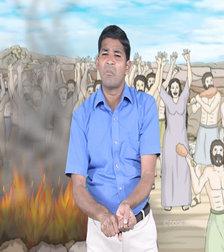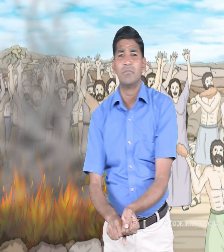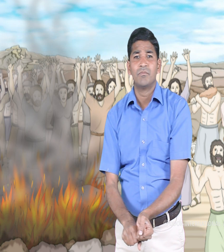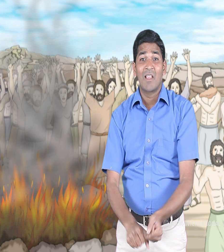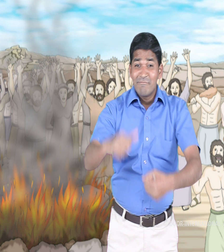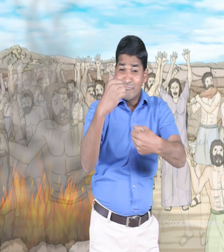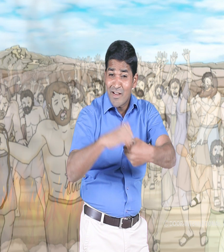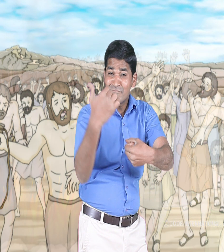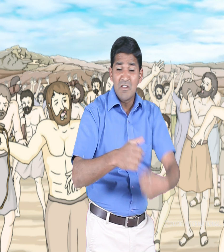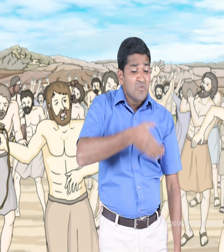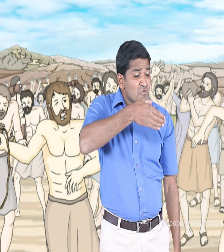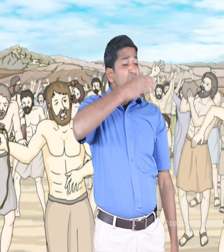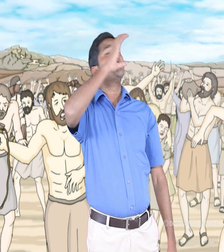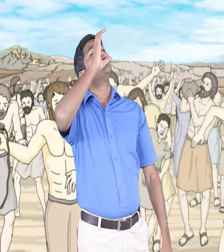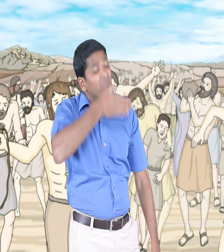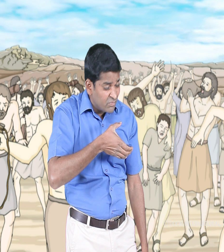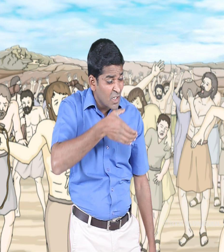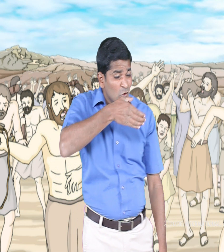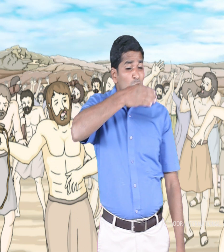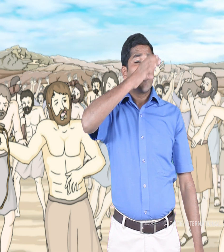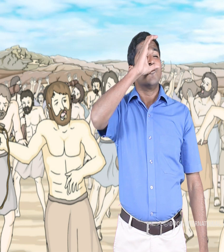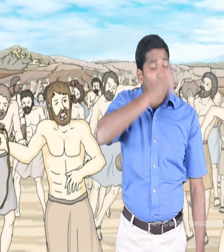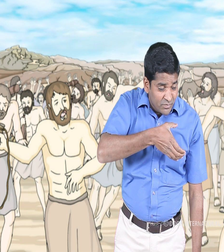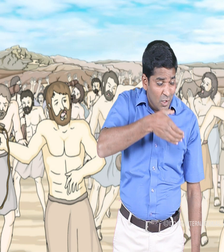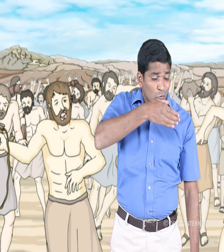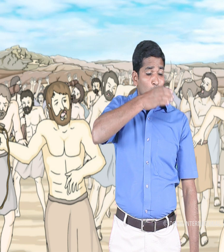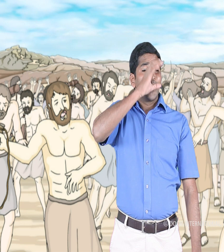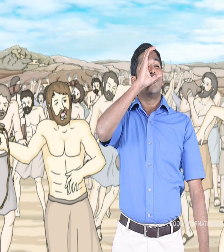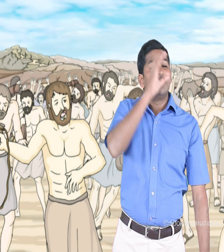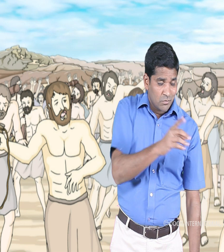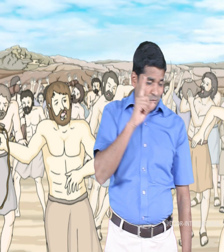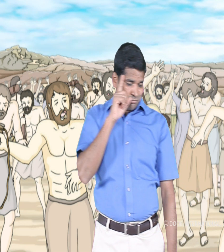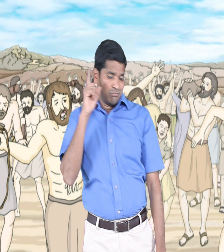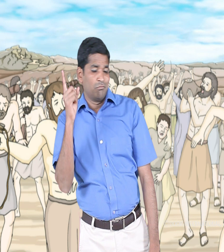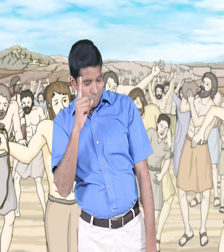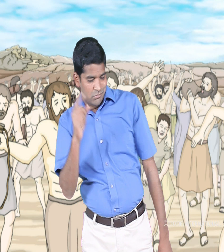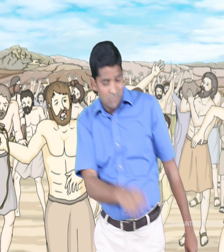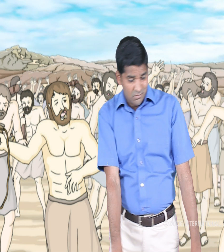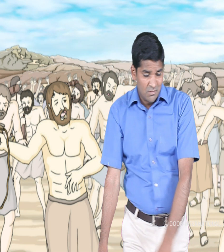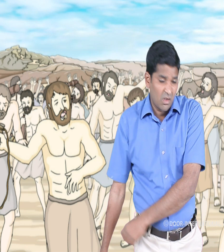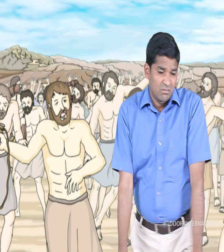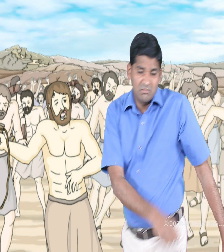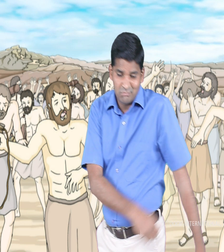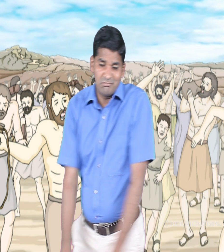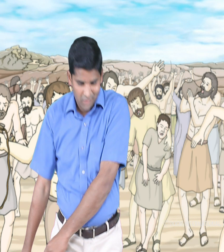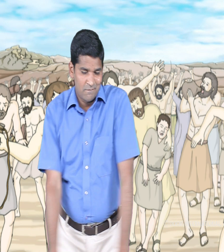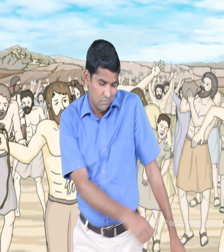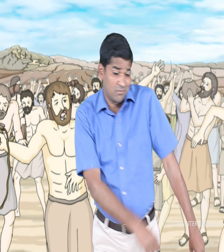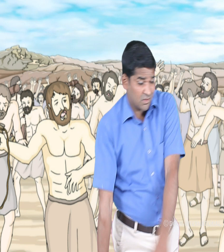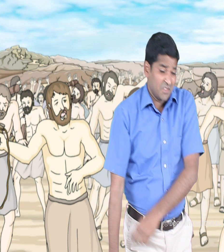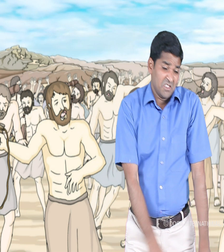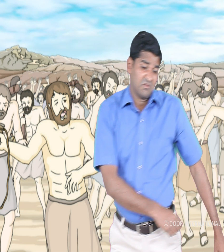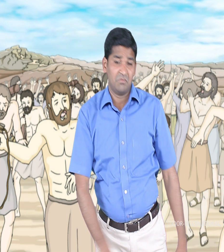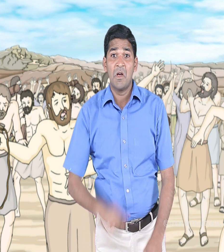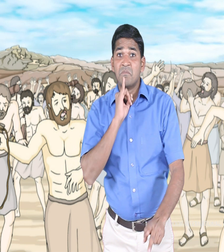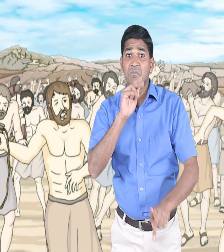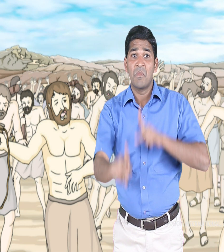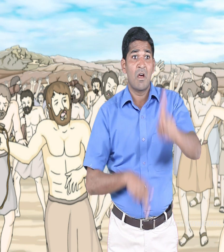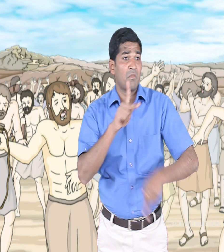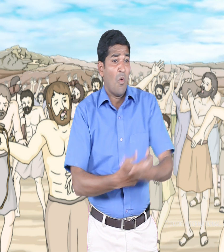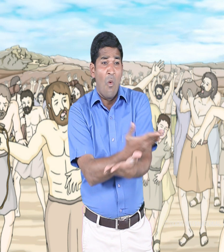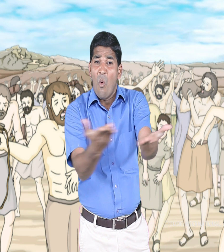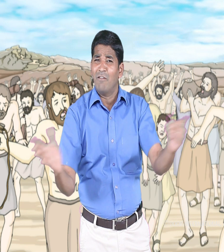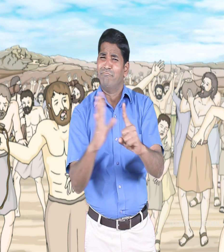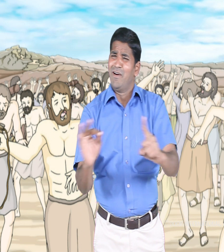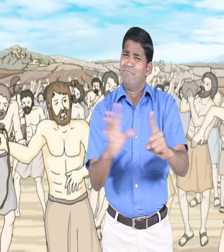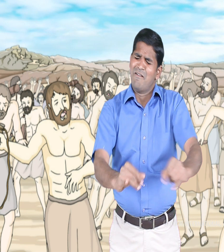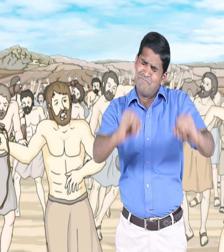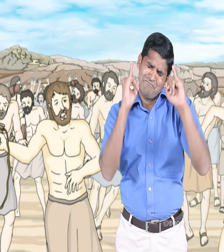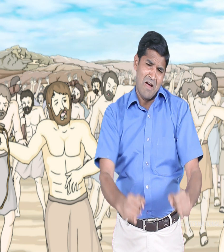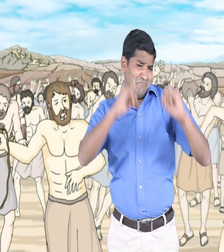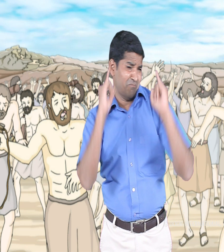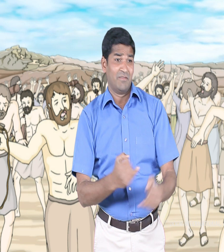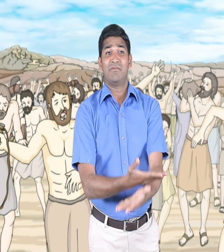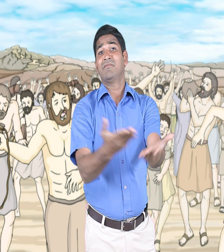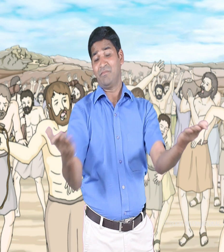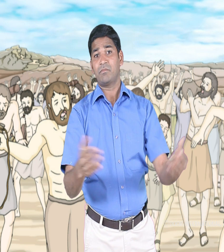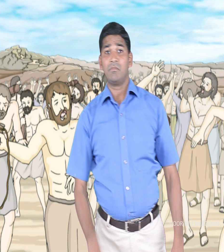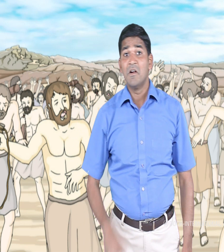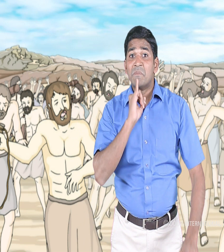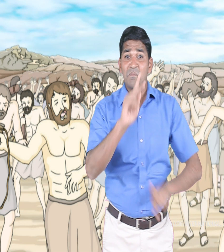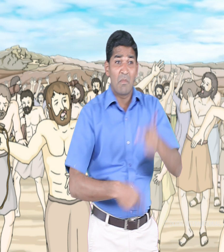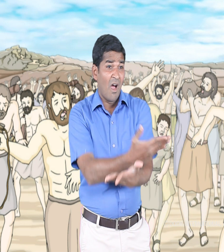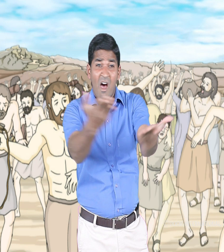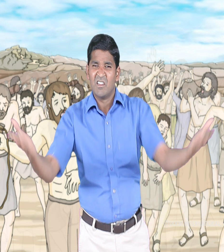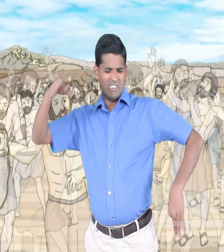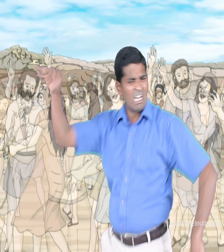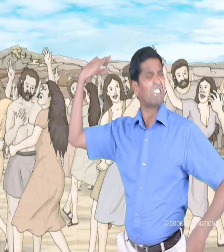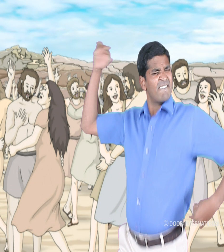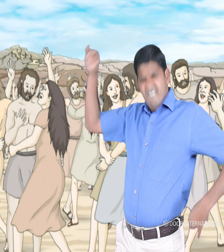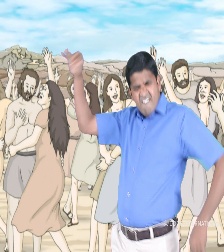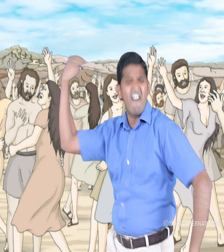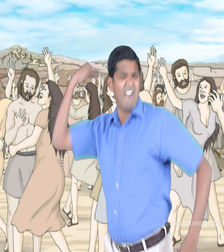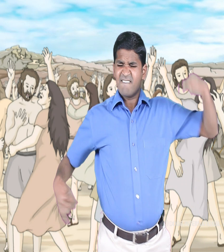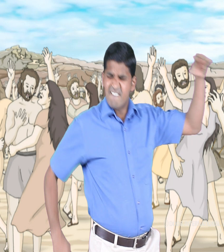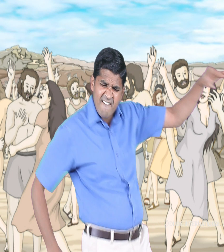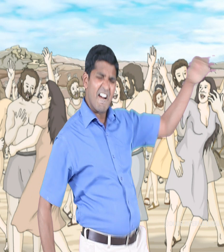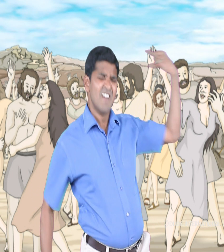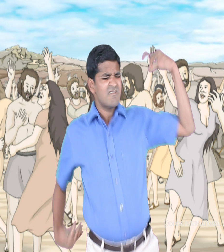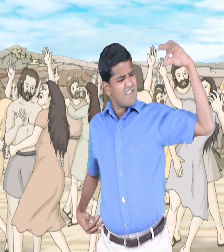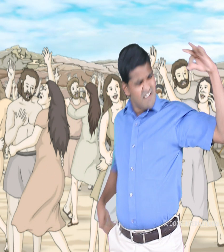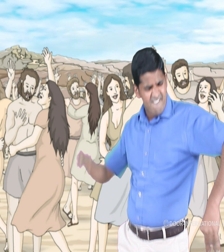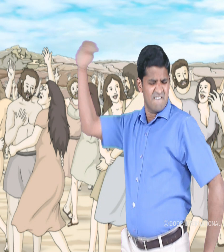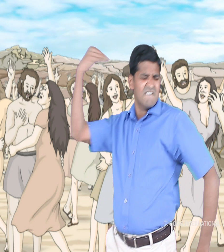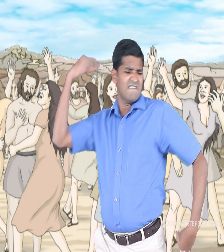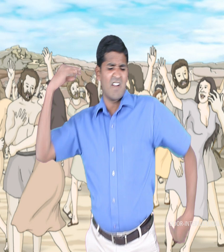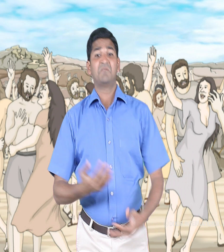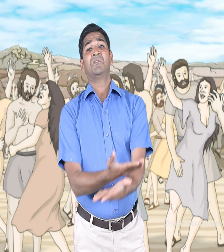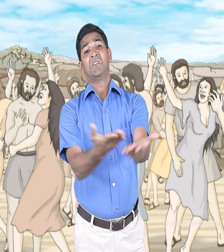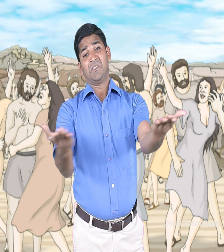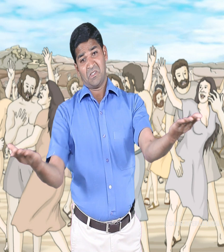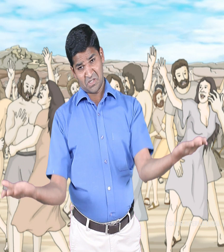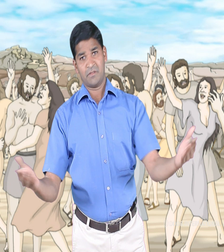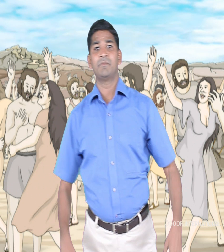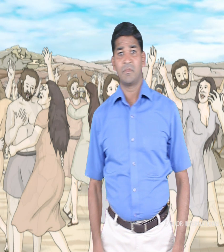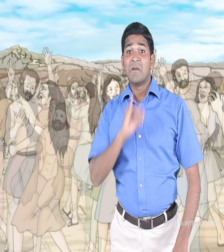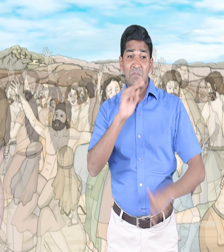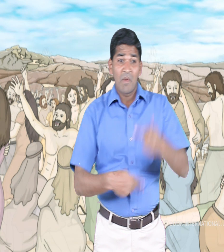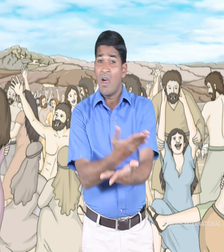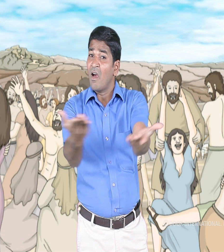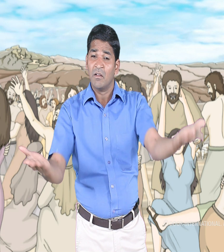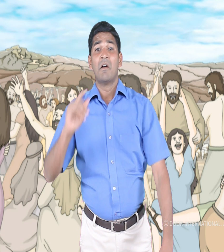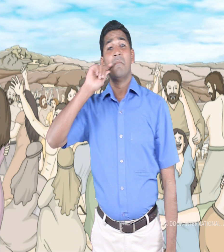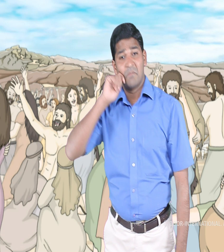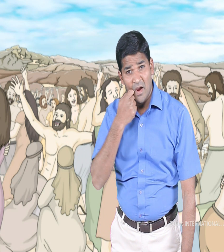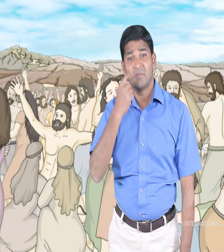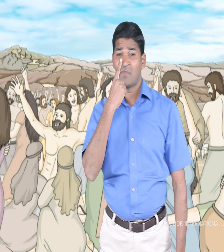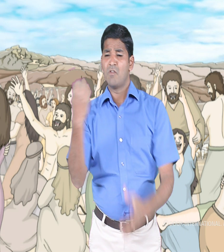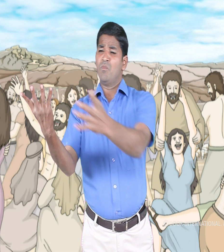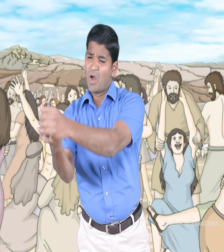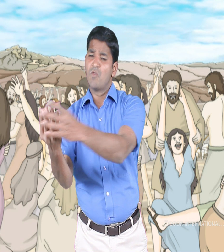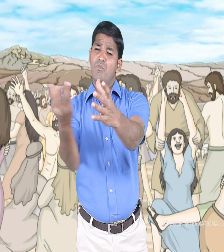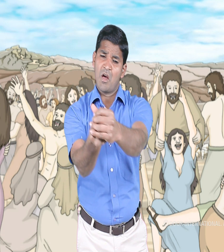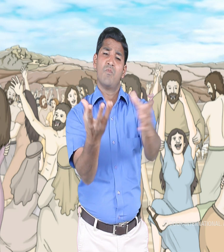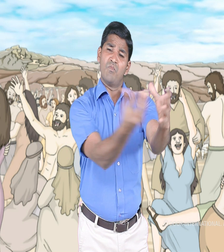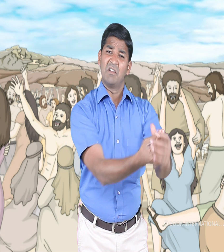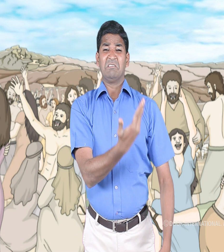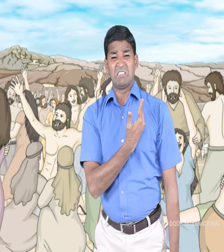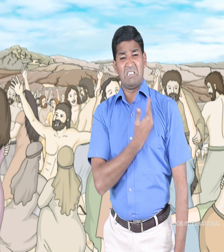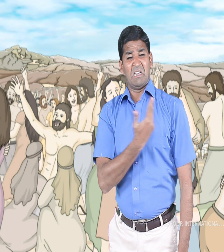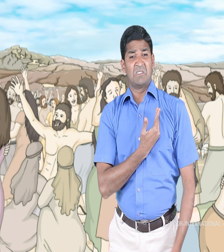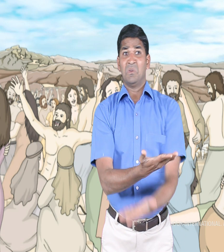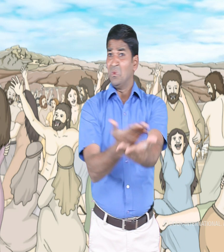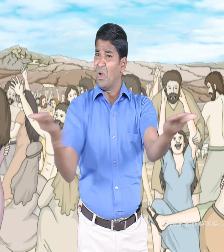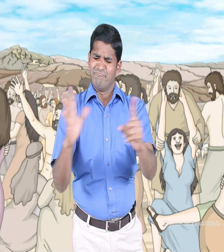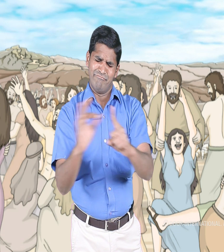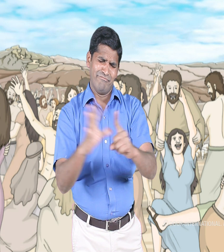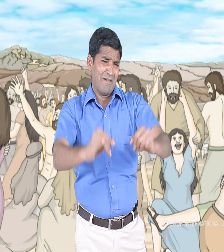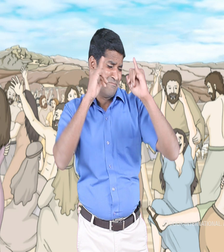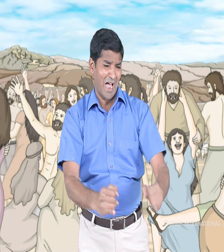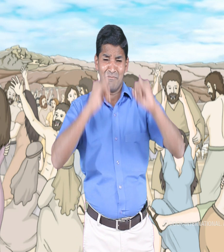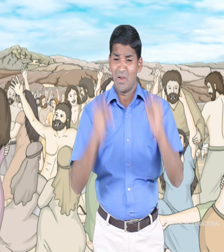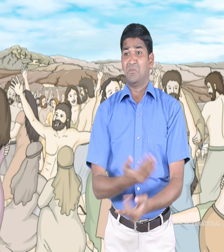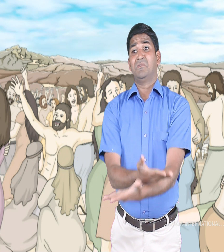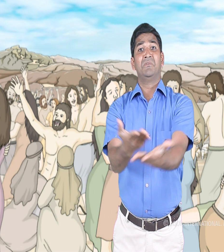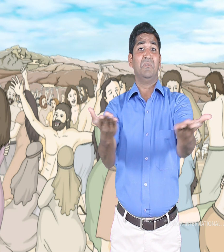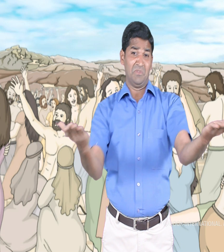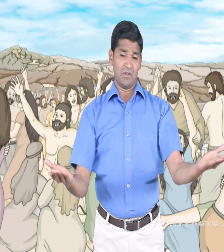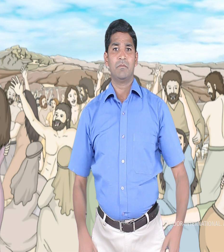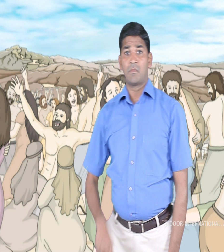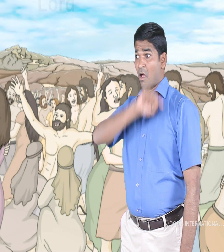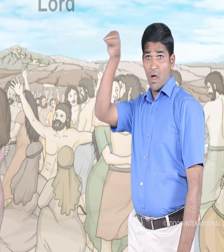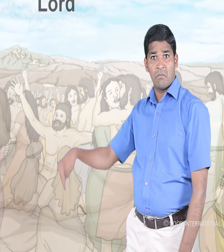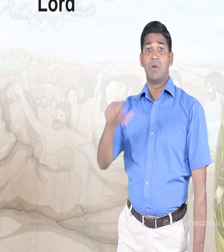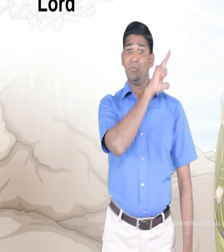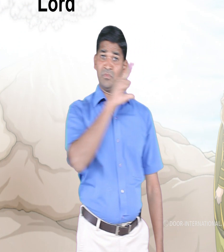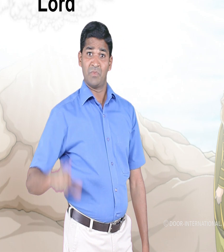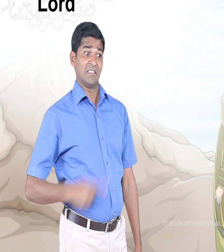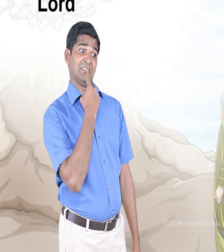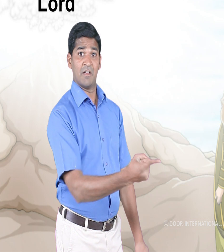And the people sat down to eat and drink, and got up to indulge in revelry.